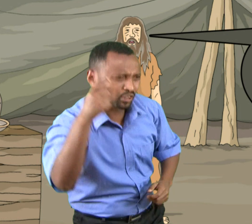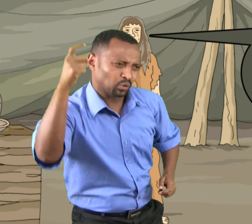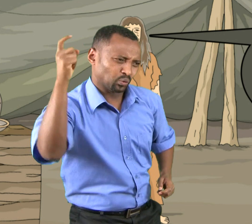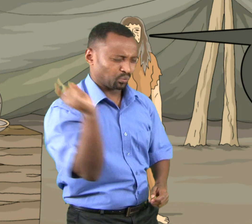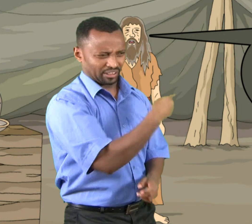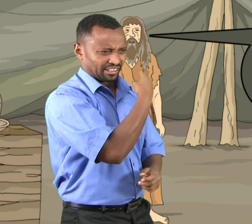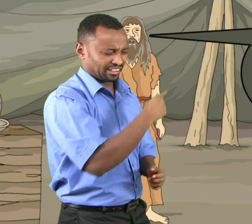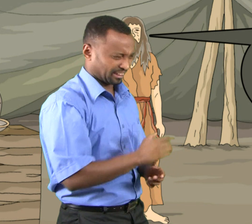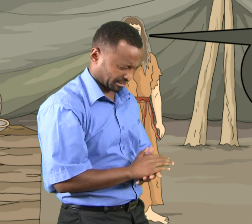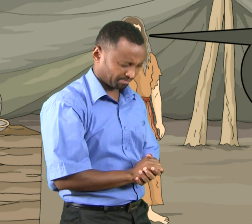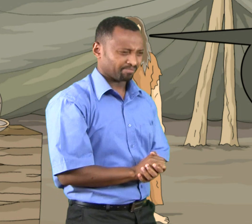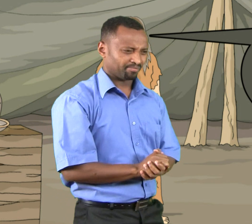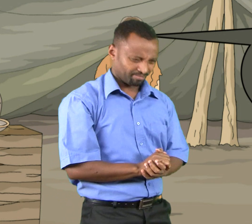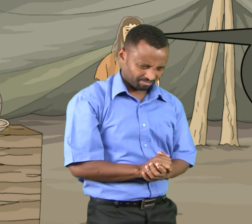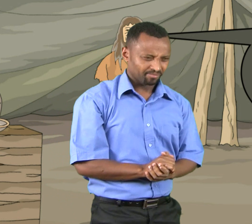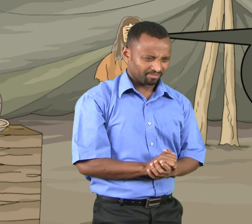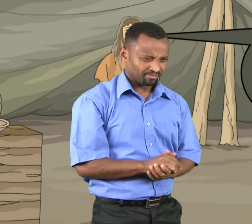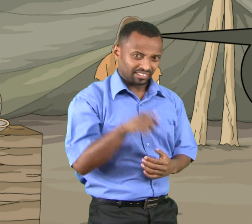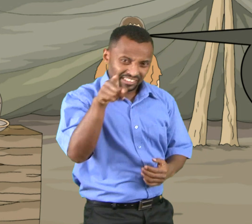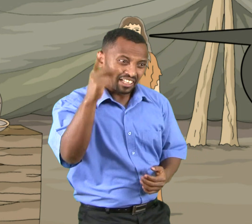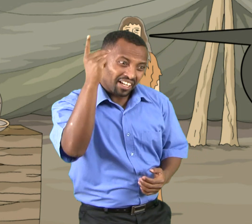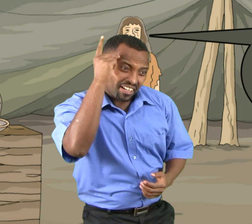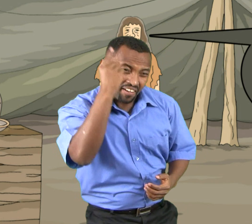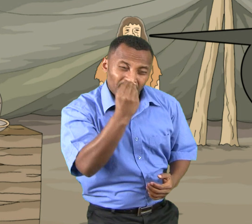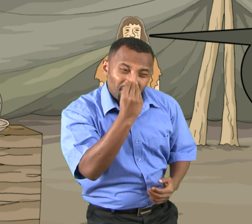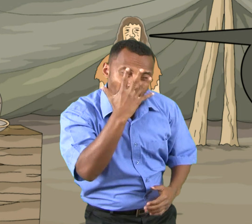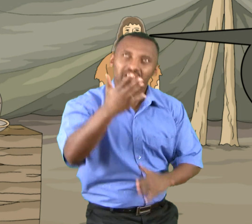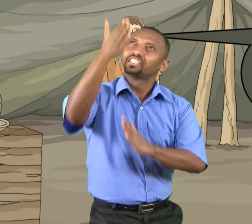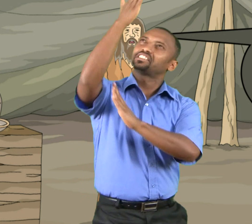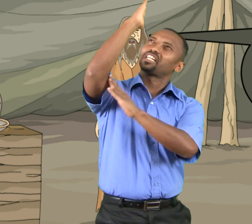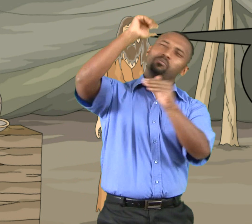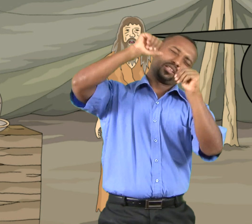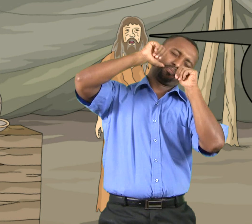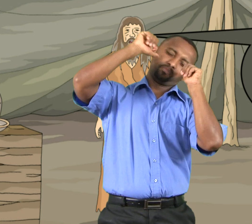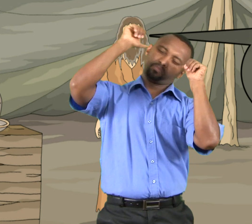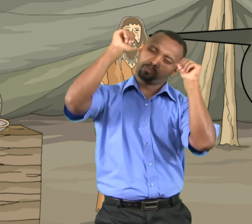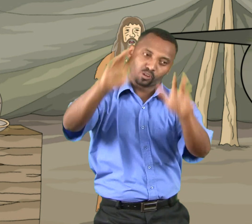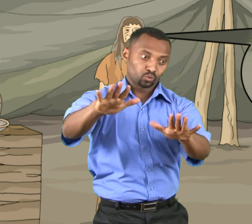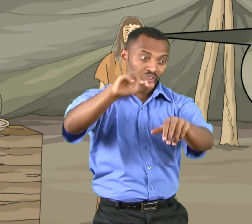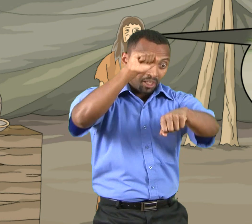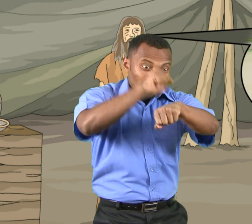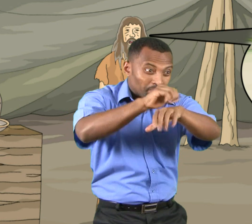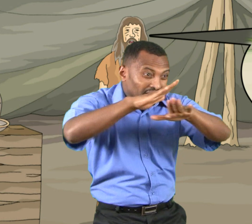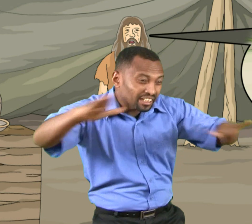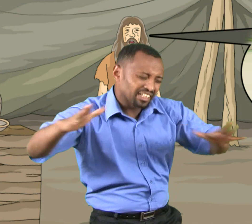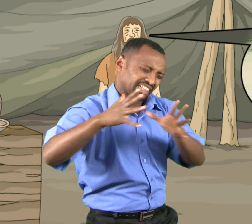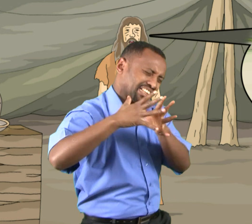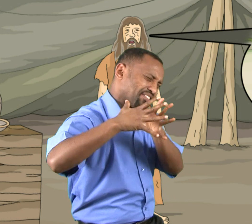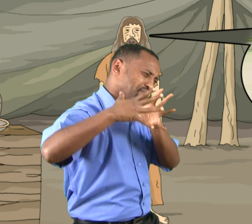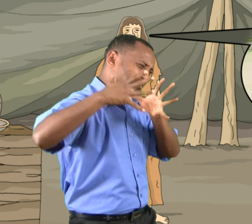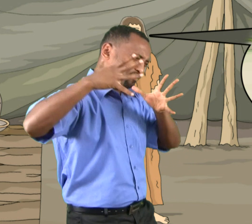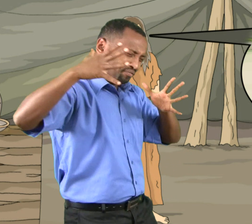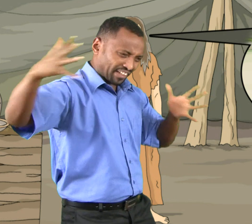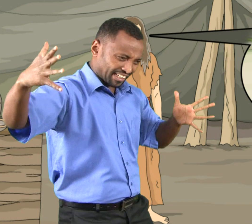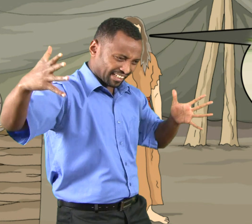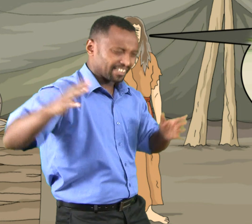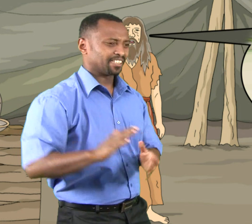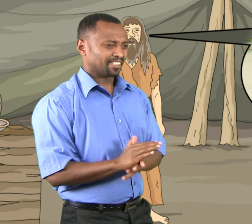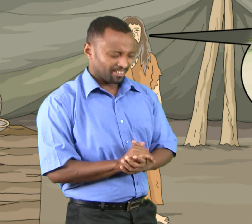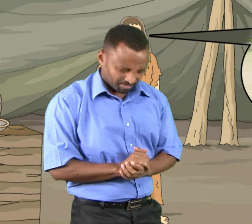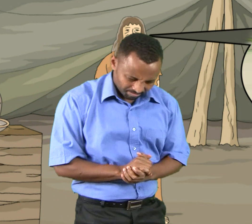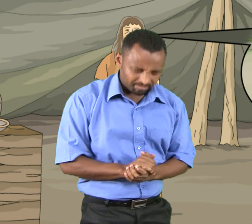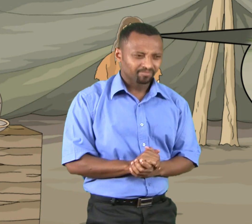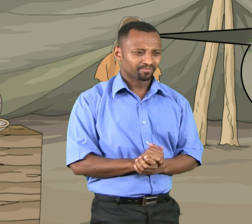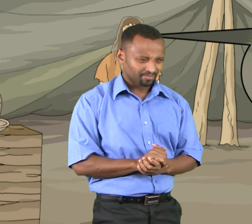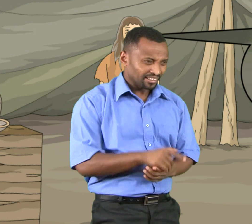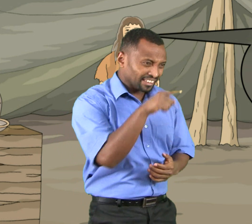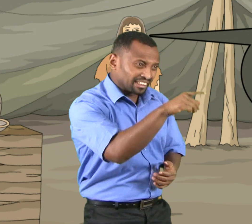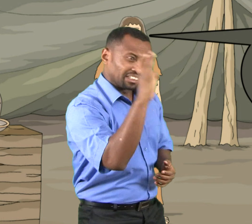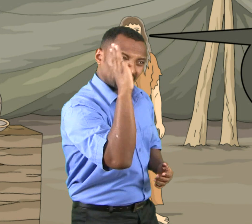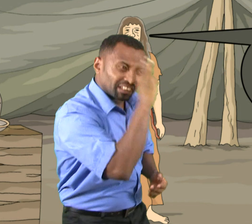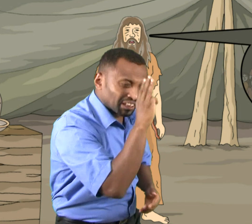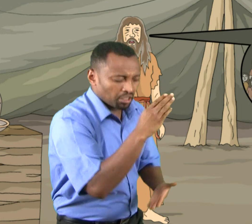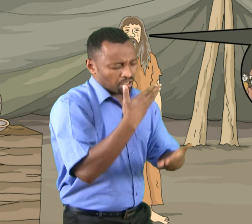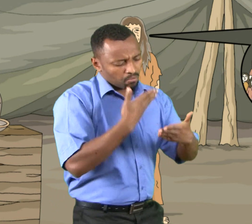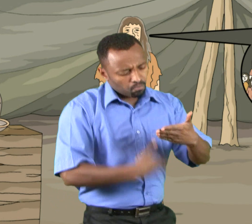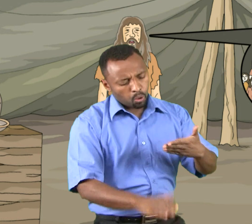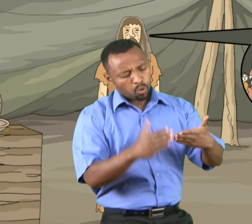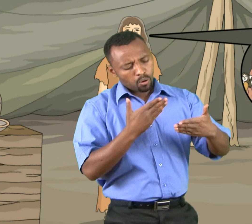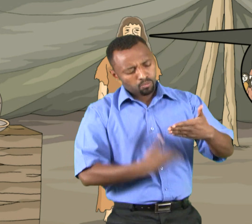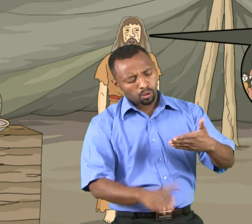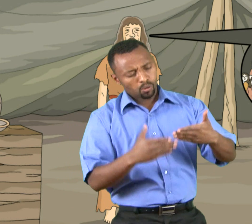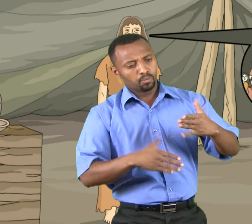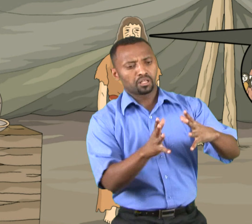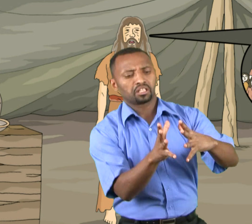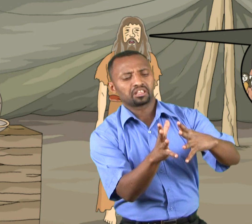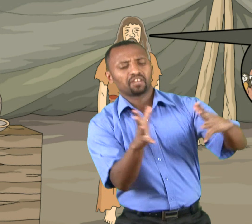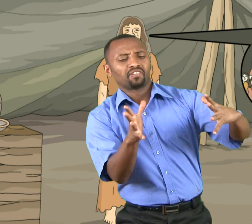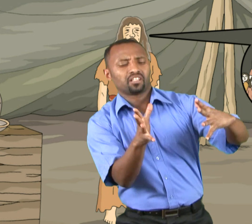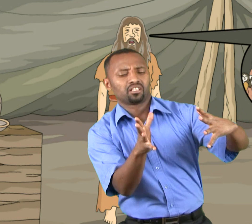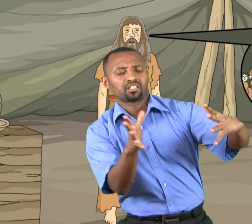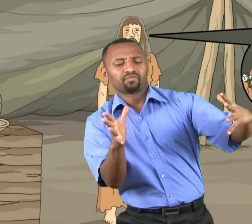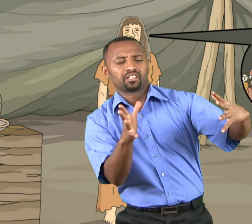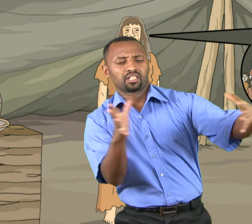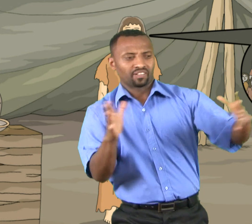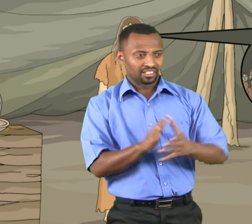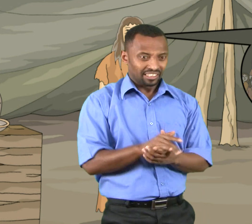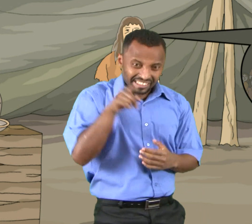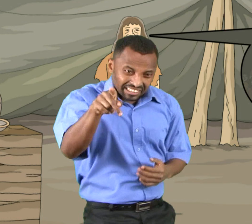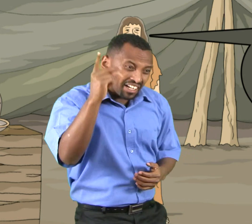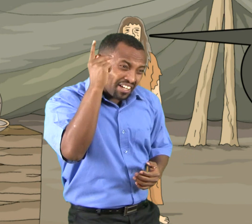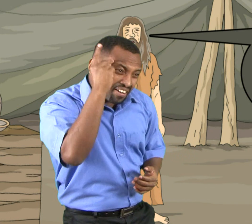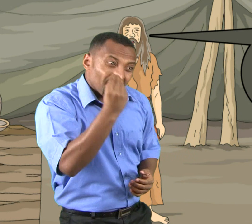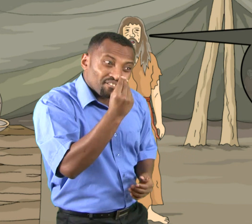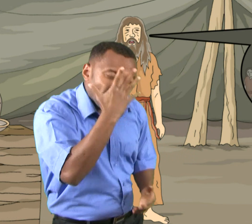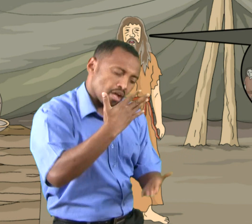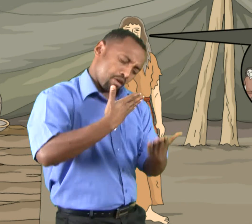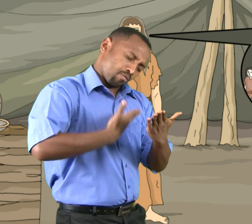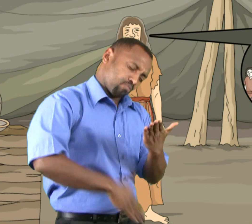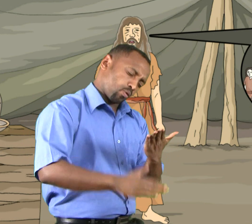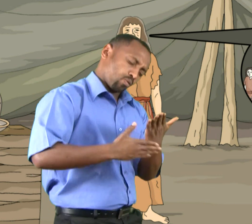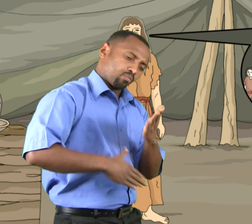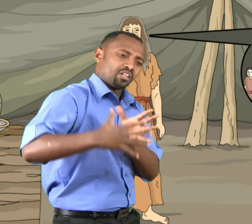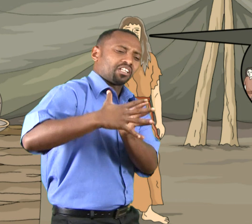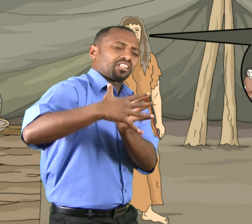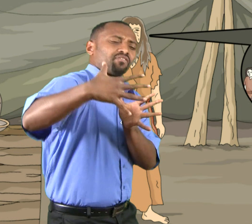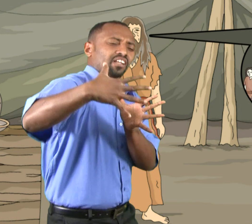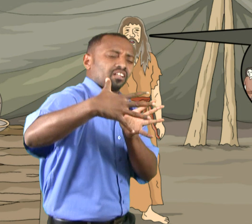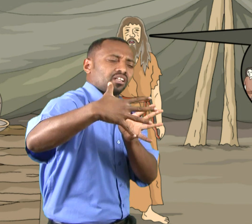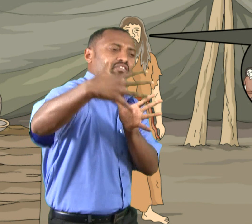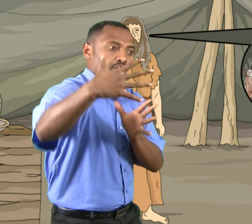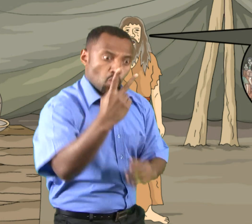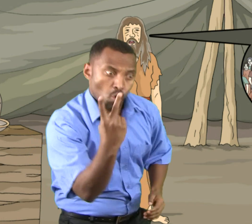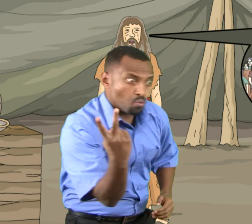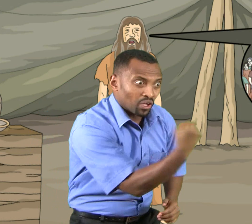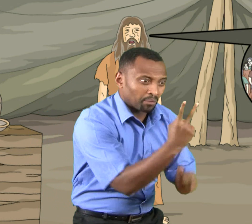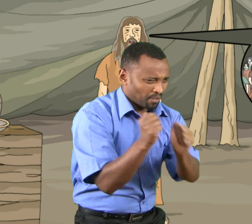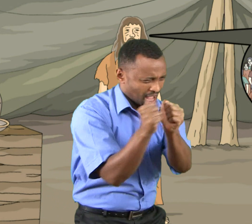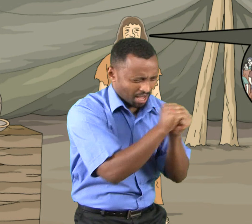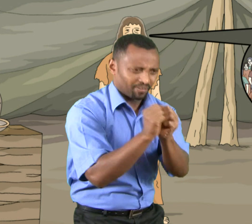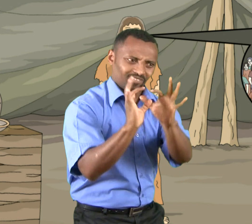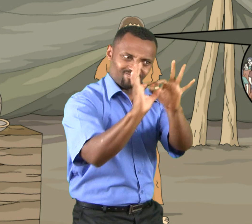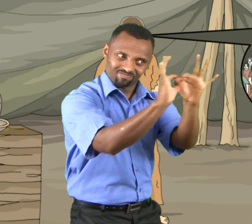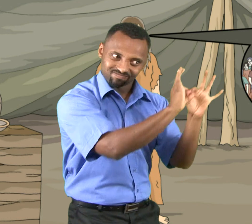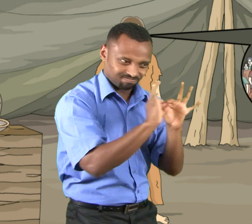May God expand the territory of Japheth;